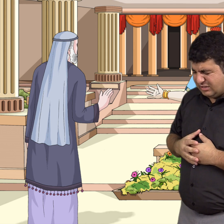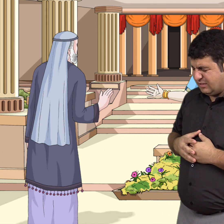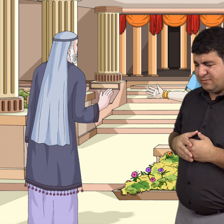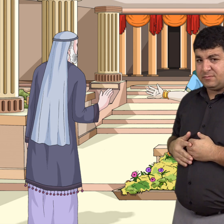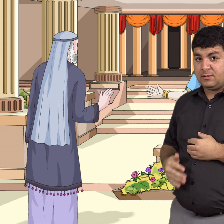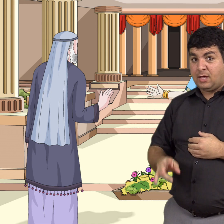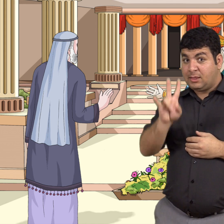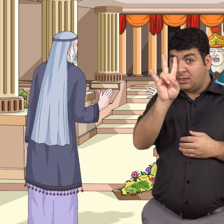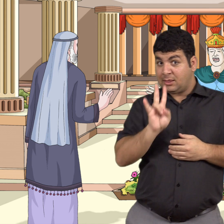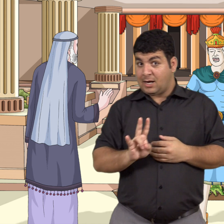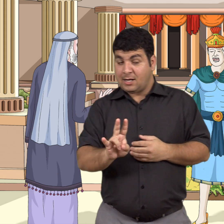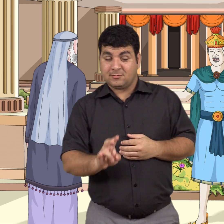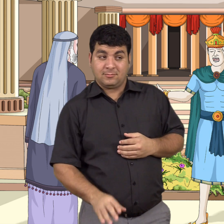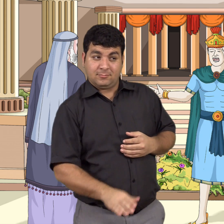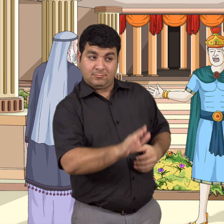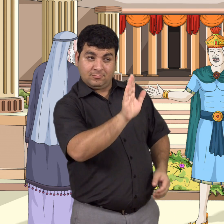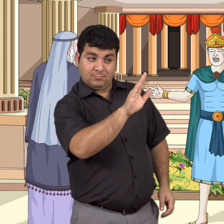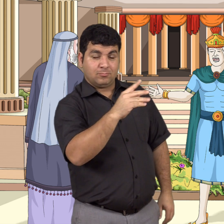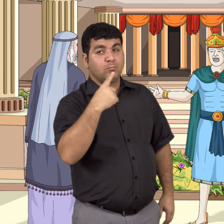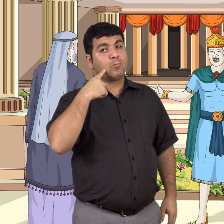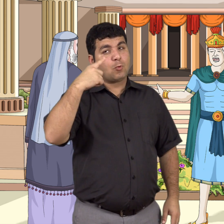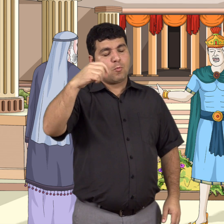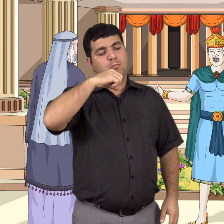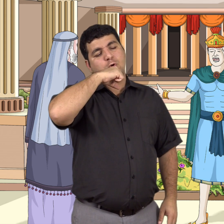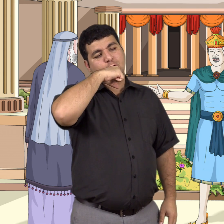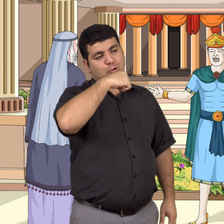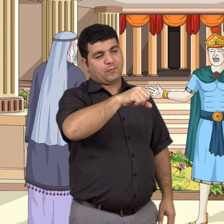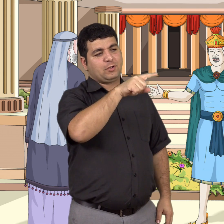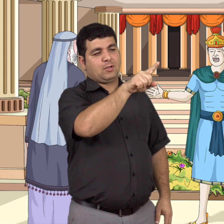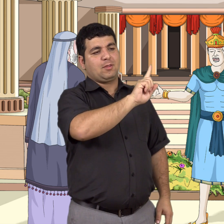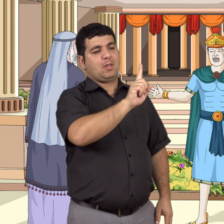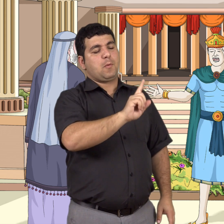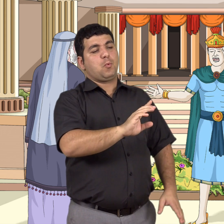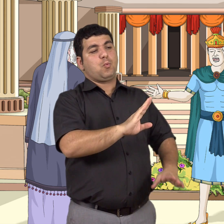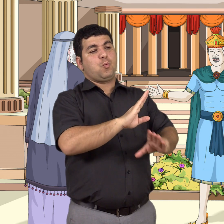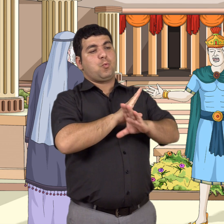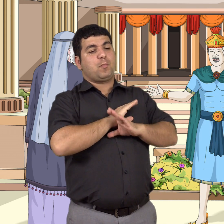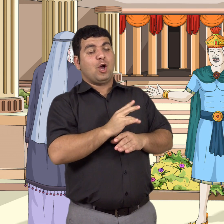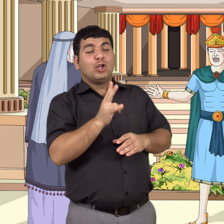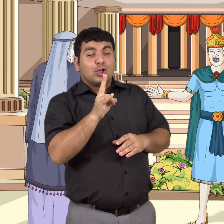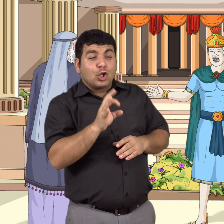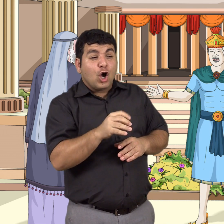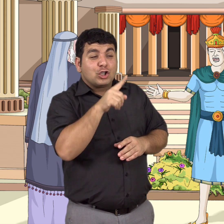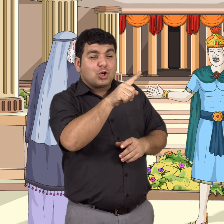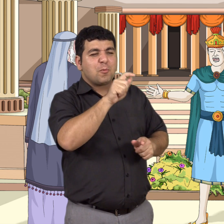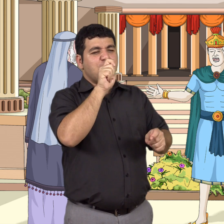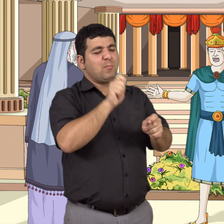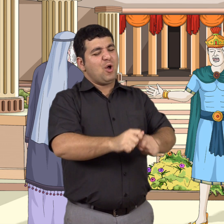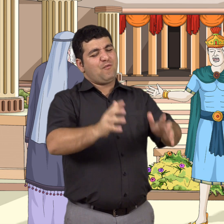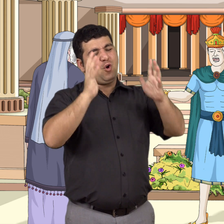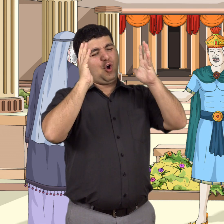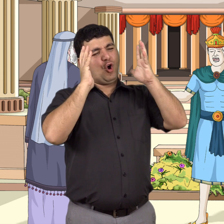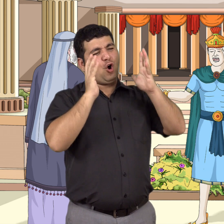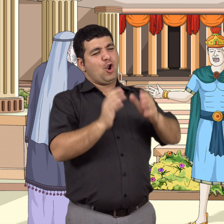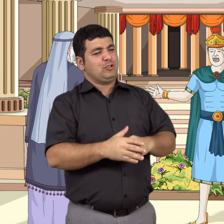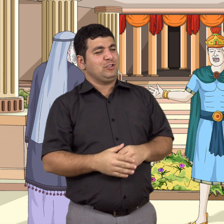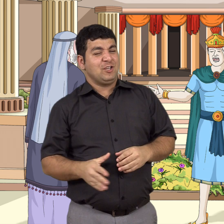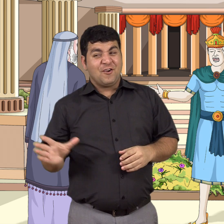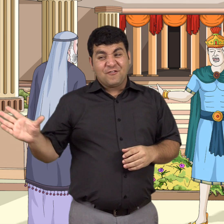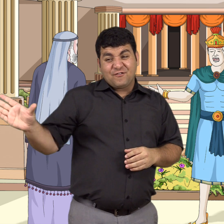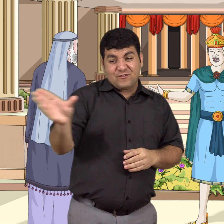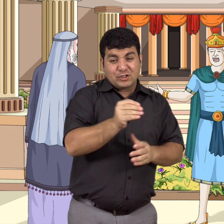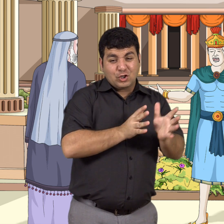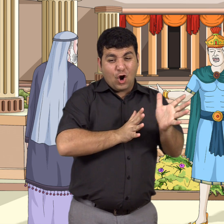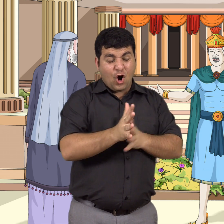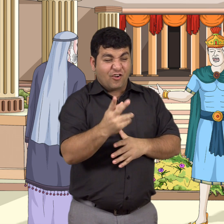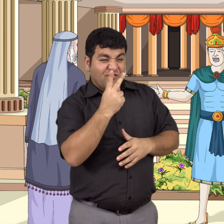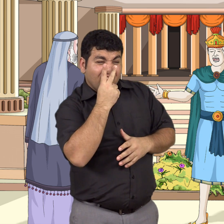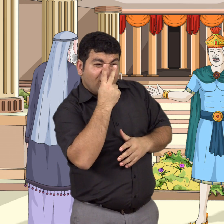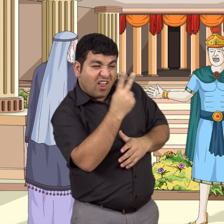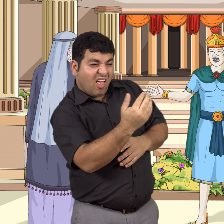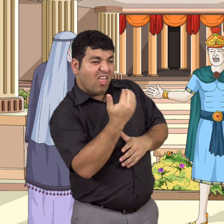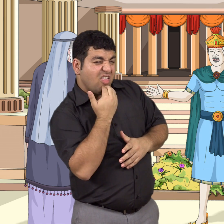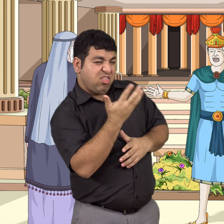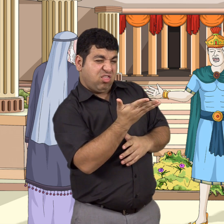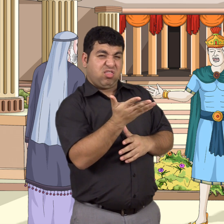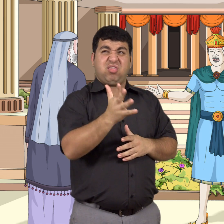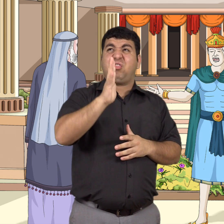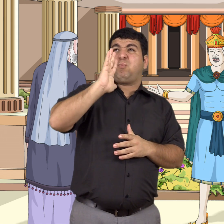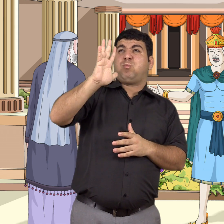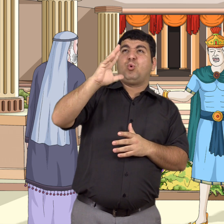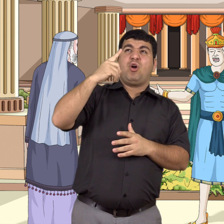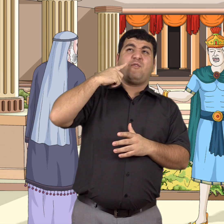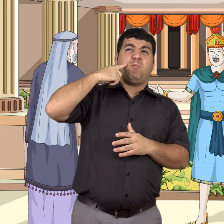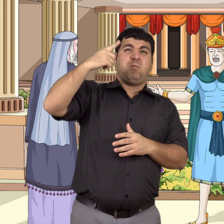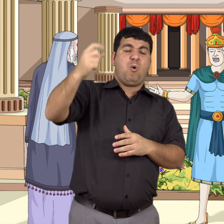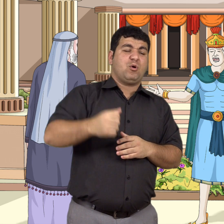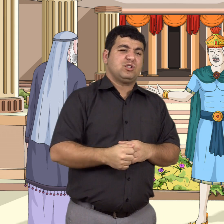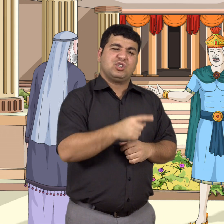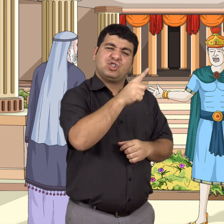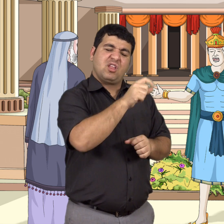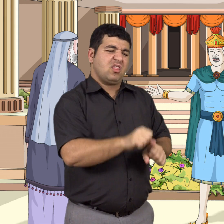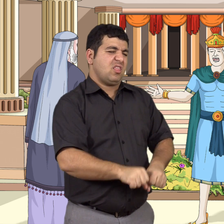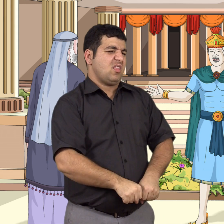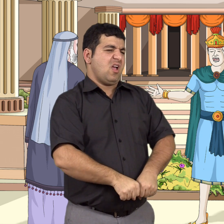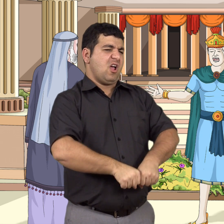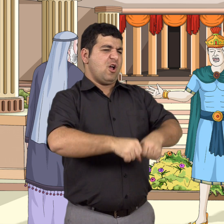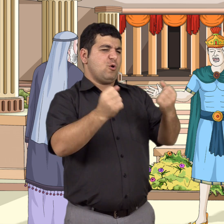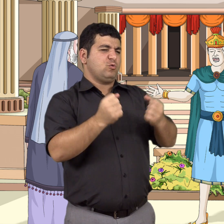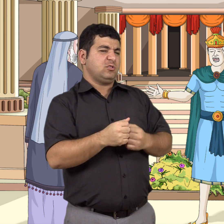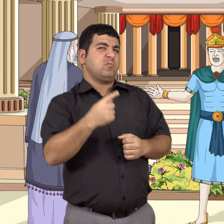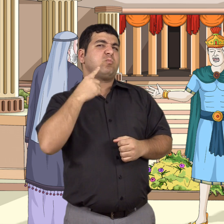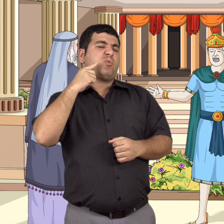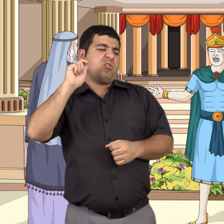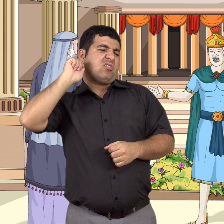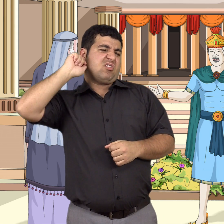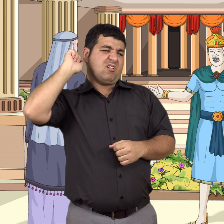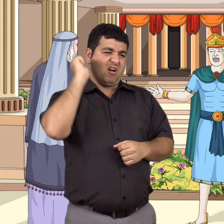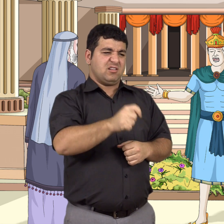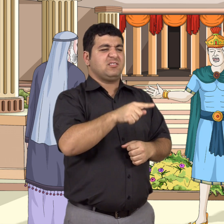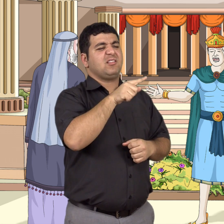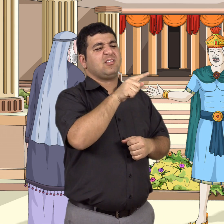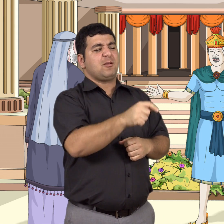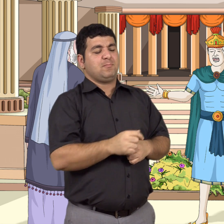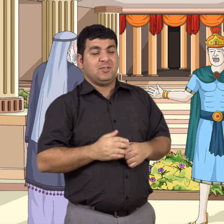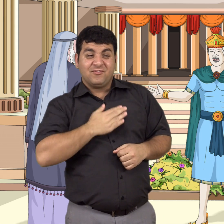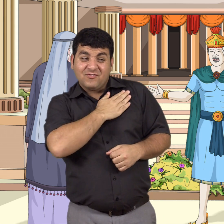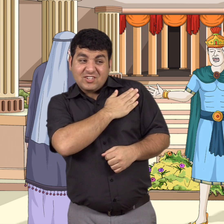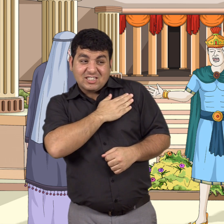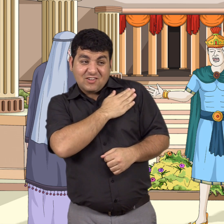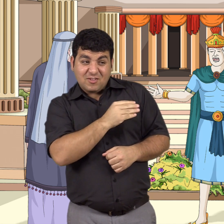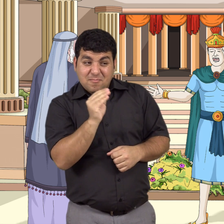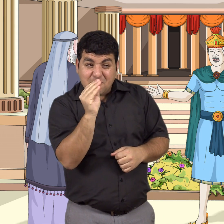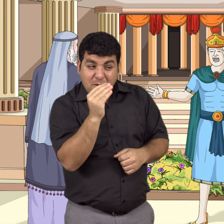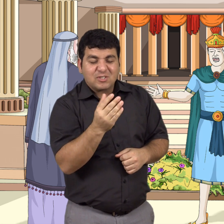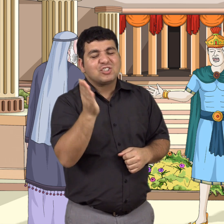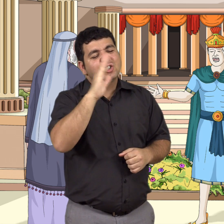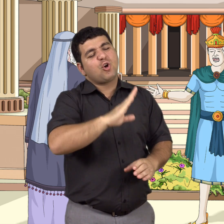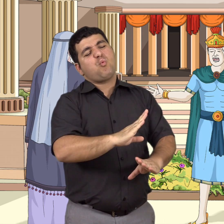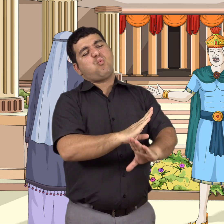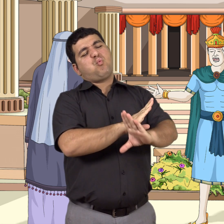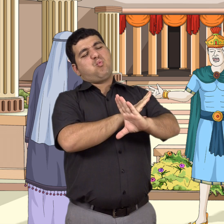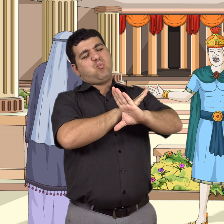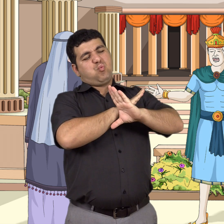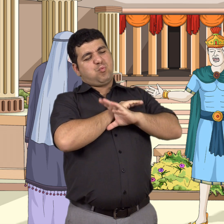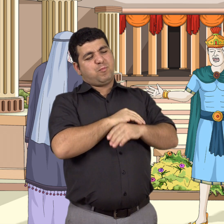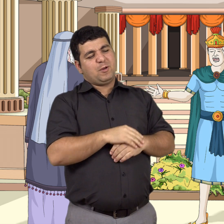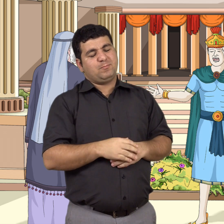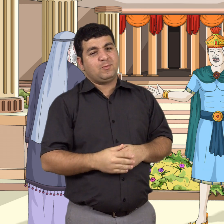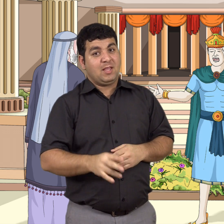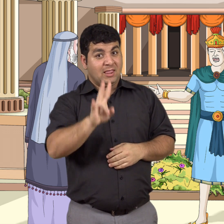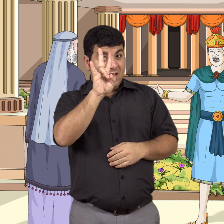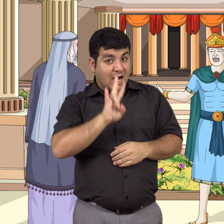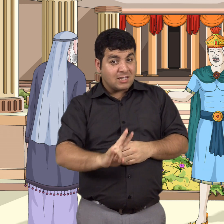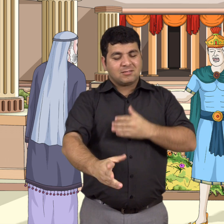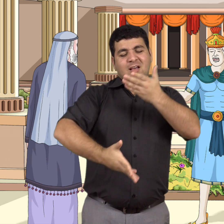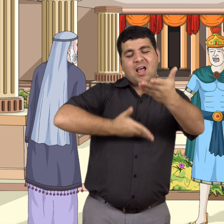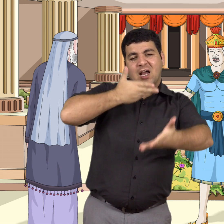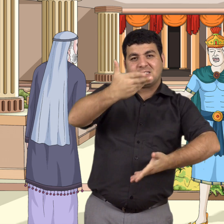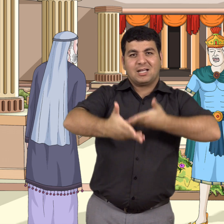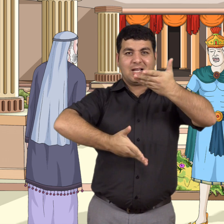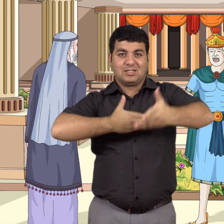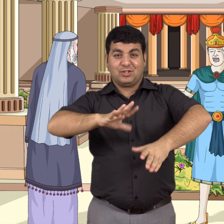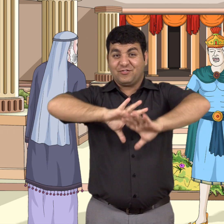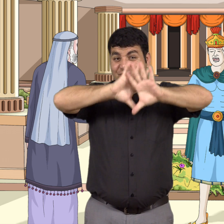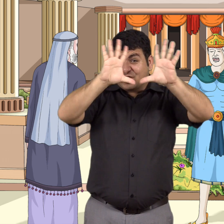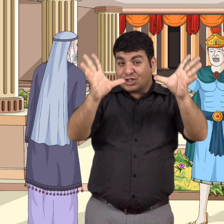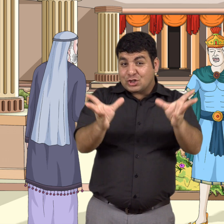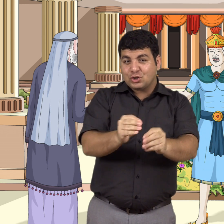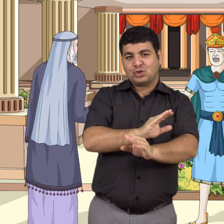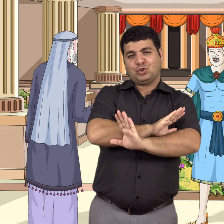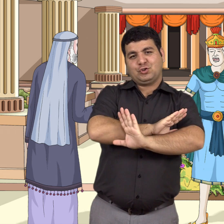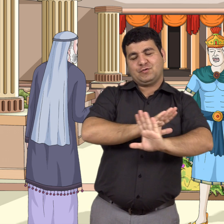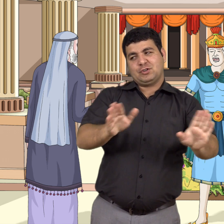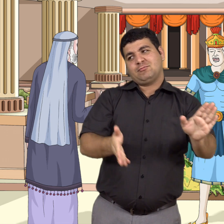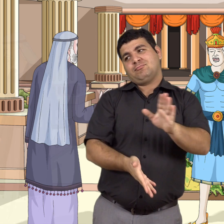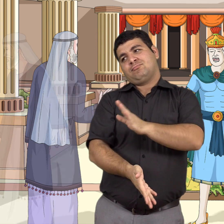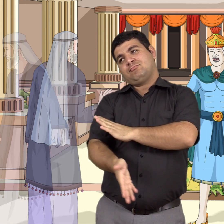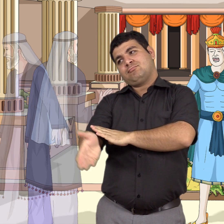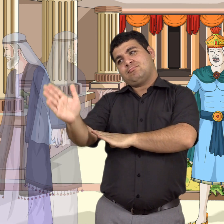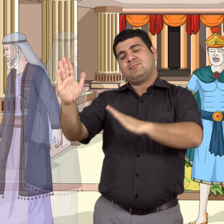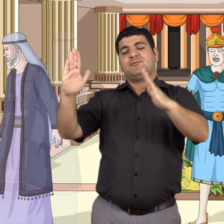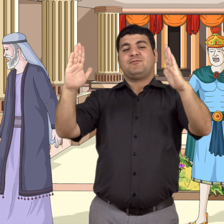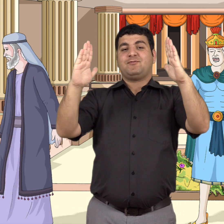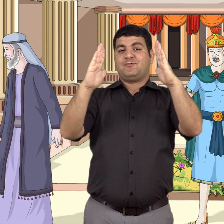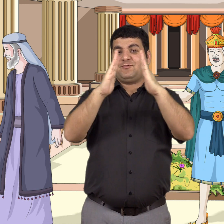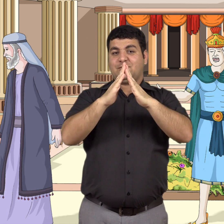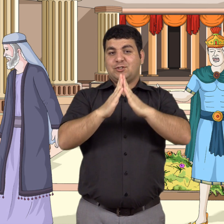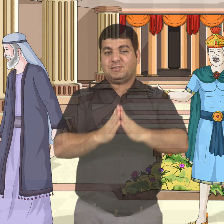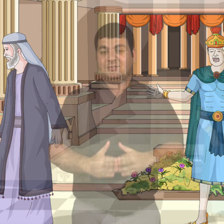You have acted in secret, but I will do this thing in broad daylight before all Israel.’” Then David said to Nathan, “I have sinned against the LORD.” “The LORD has taken away your sin,” Nathan replied. “You will not die. Nevertheless, because by this deed you have shown utter contempt for the word of the LORD, the son born to you will surely die.”